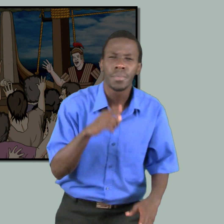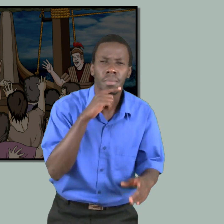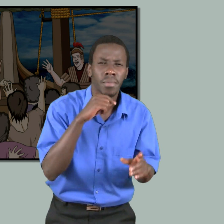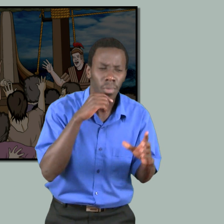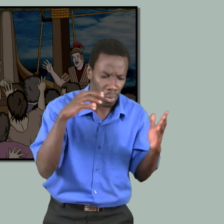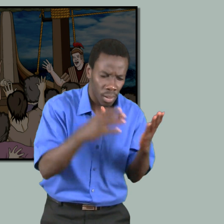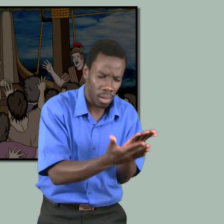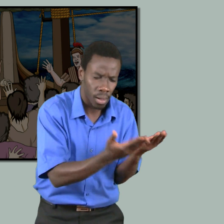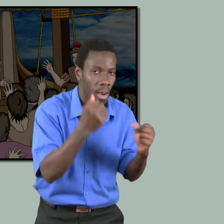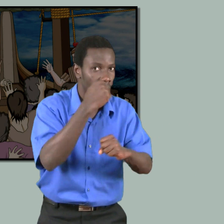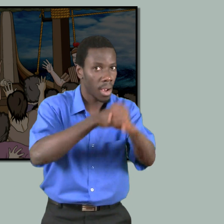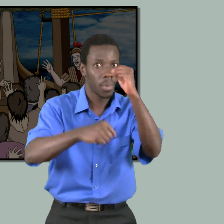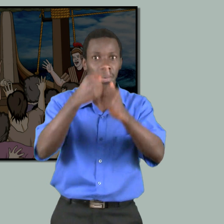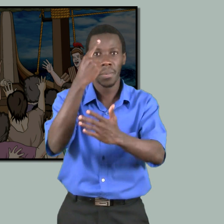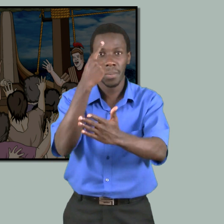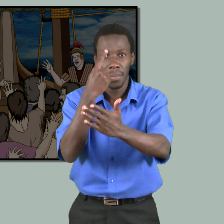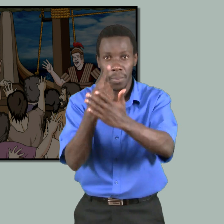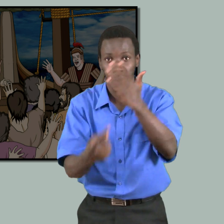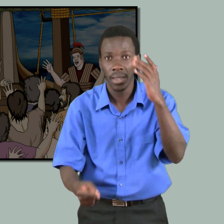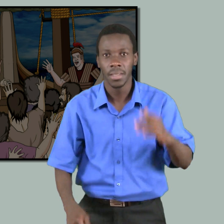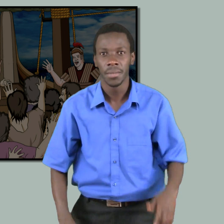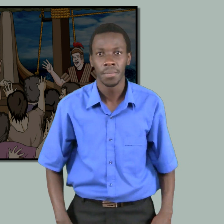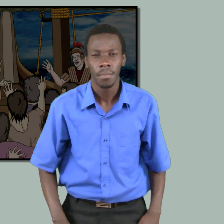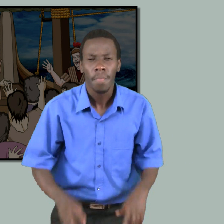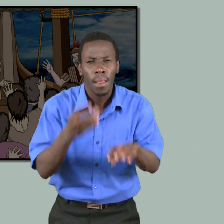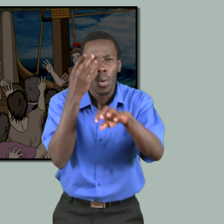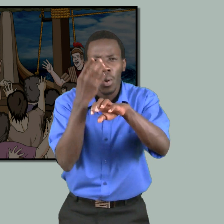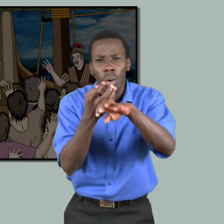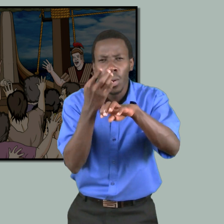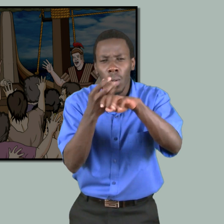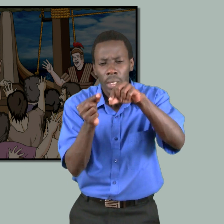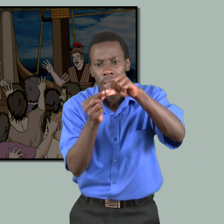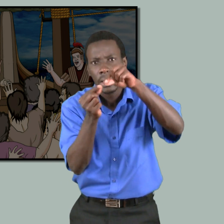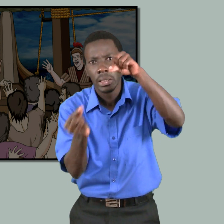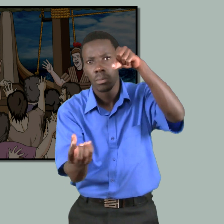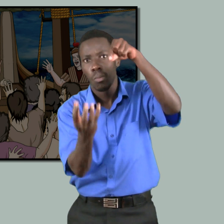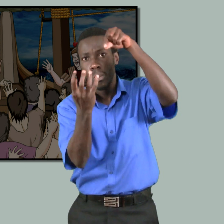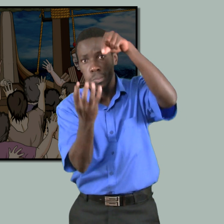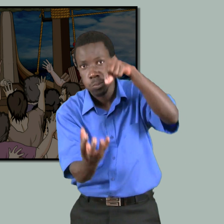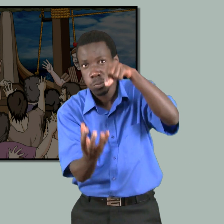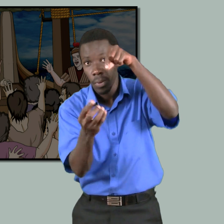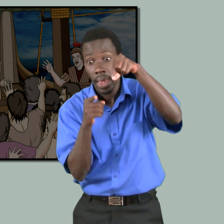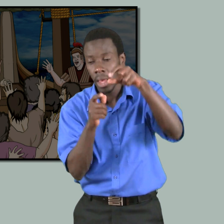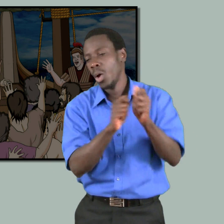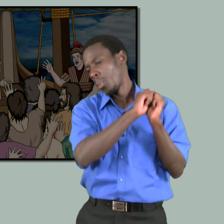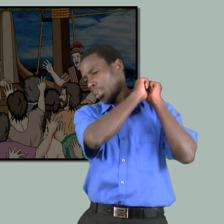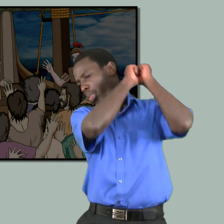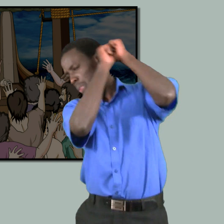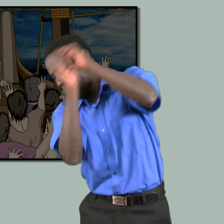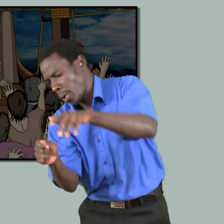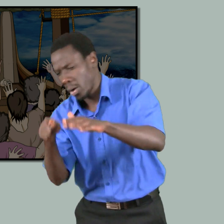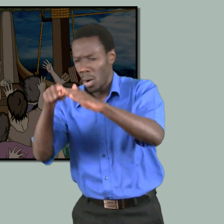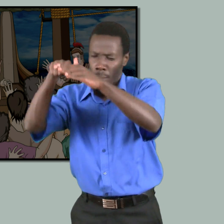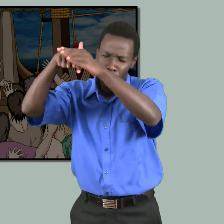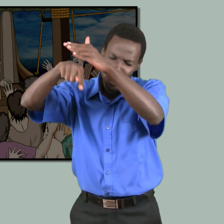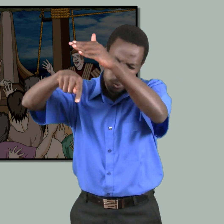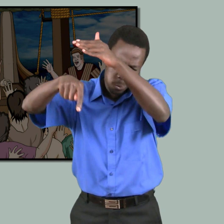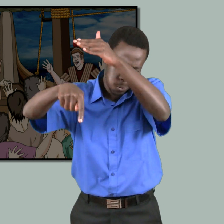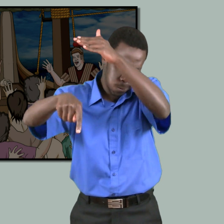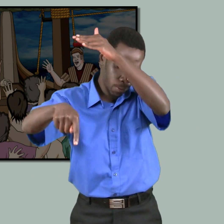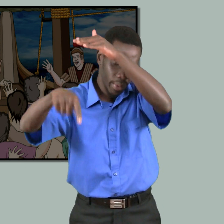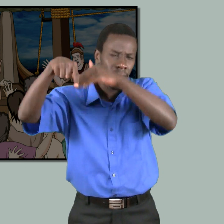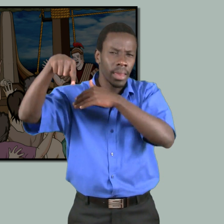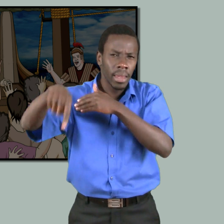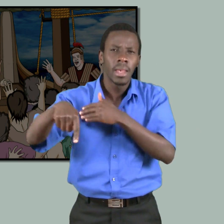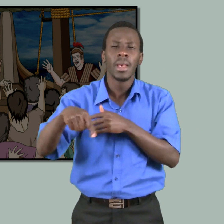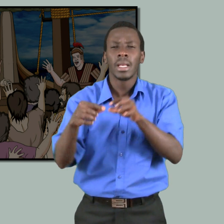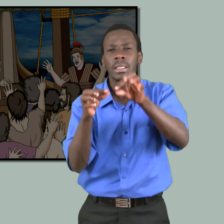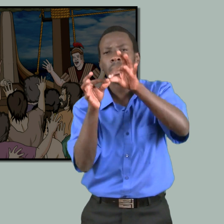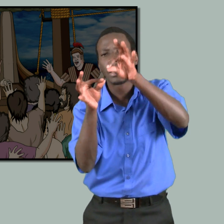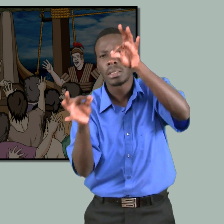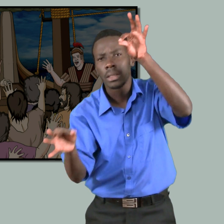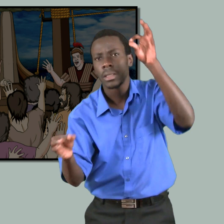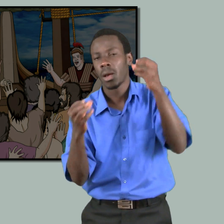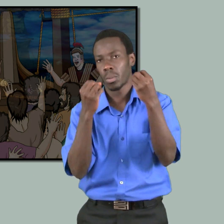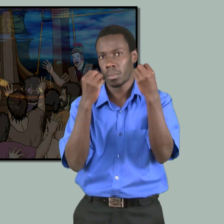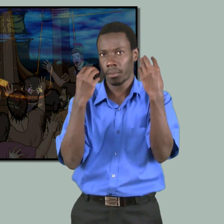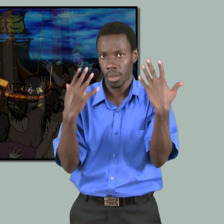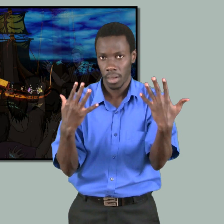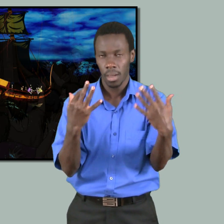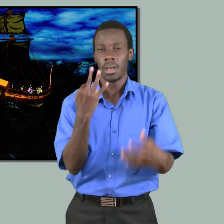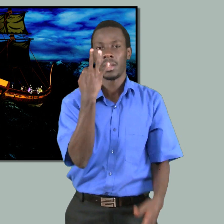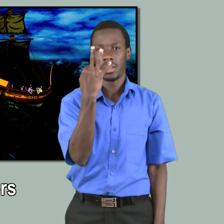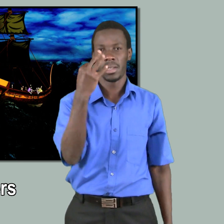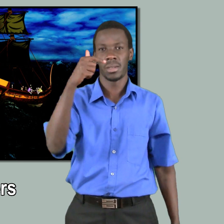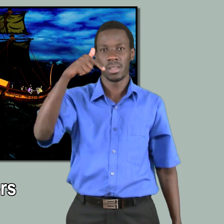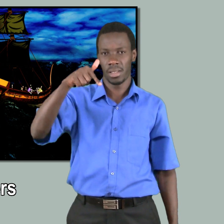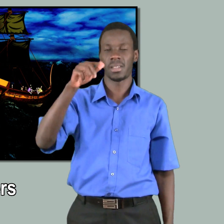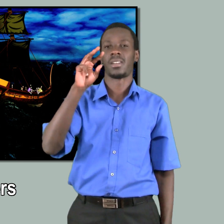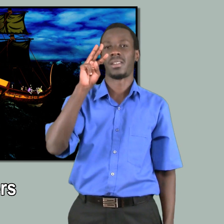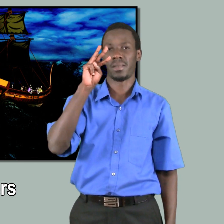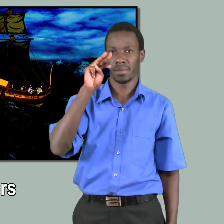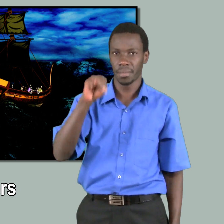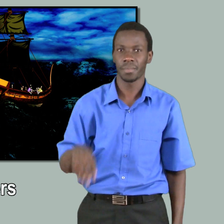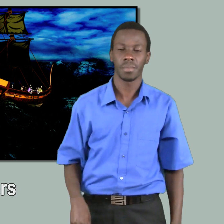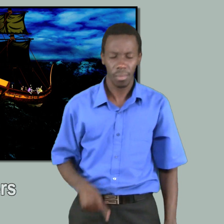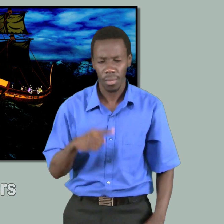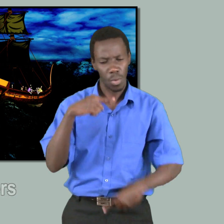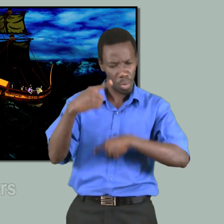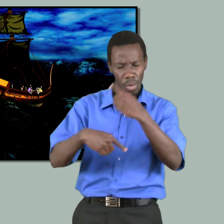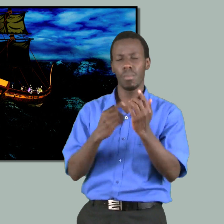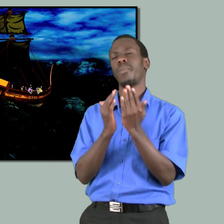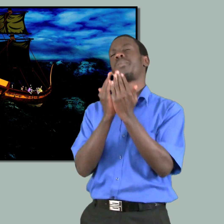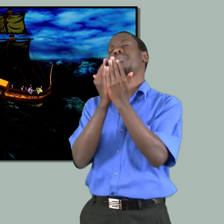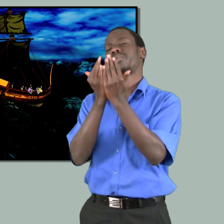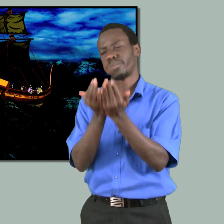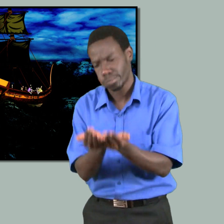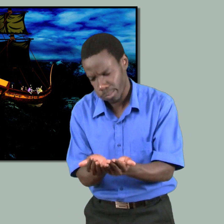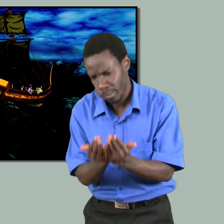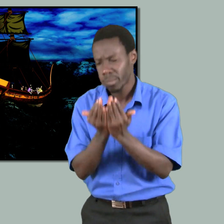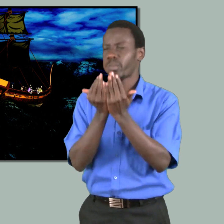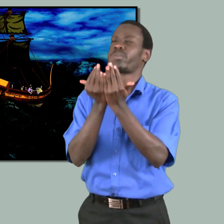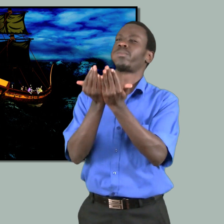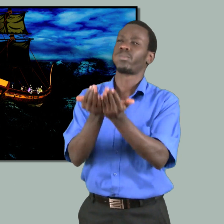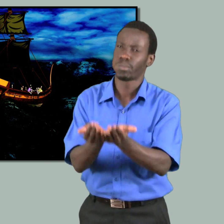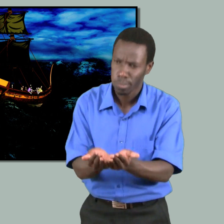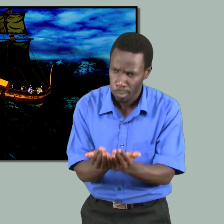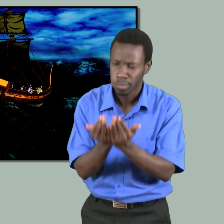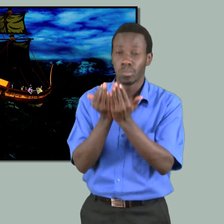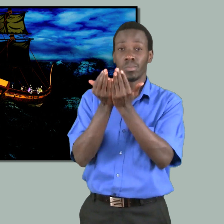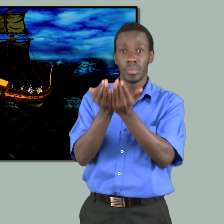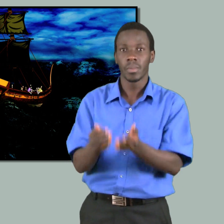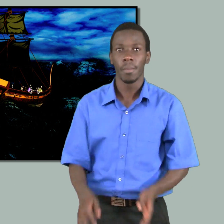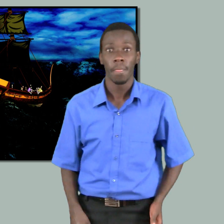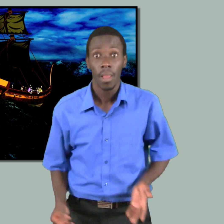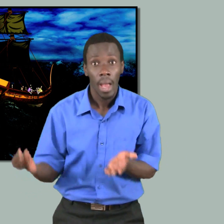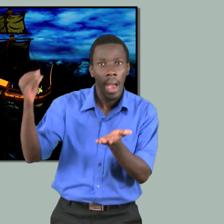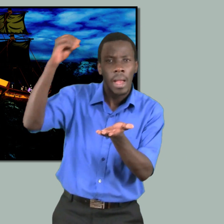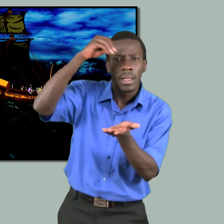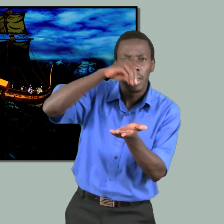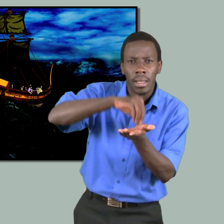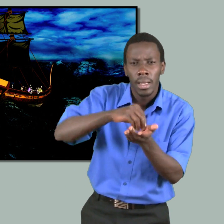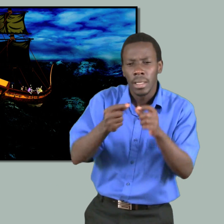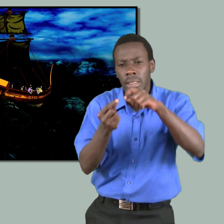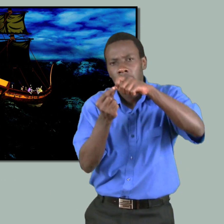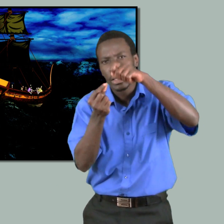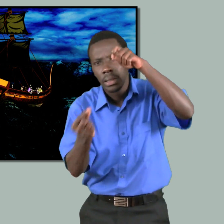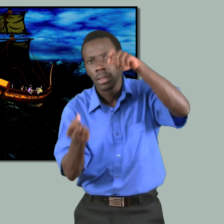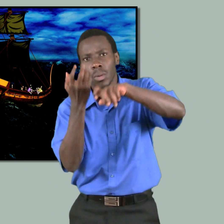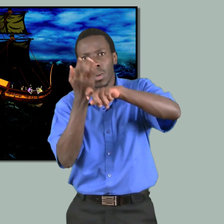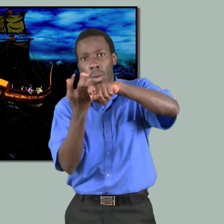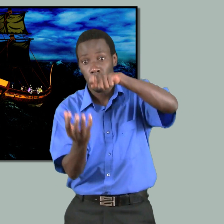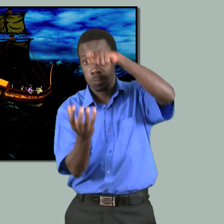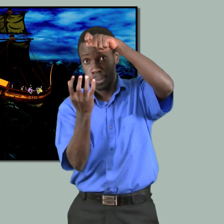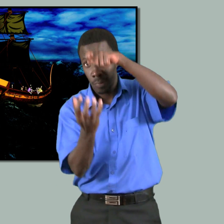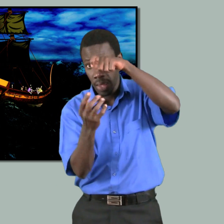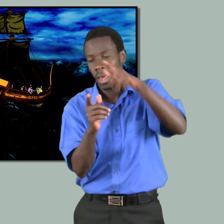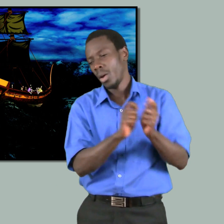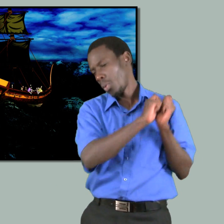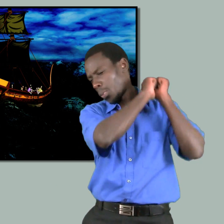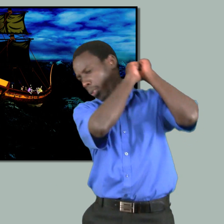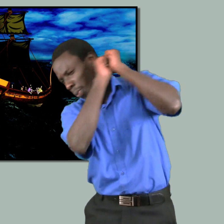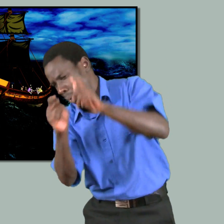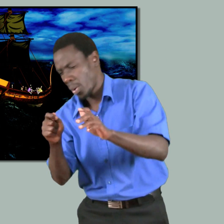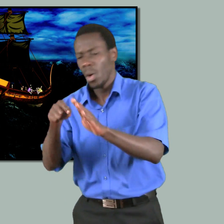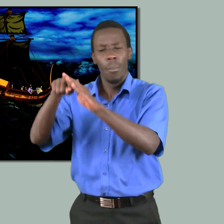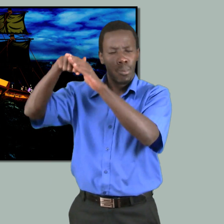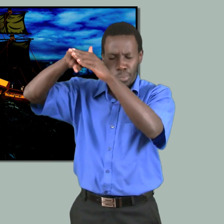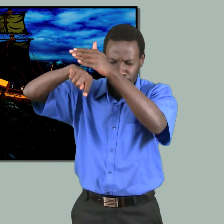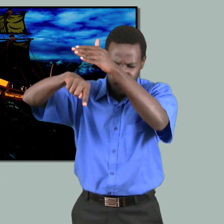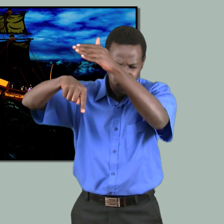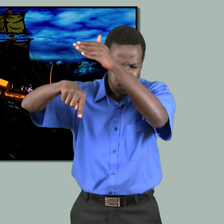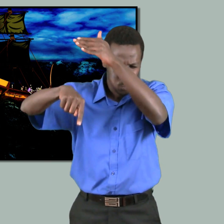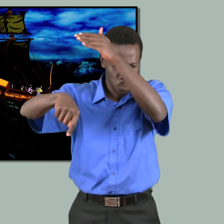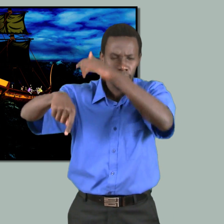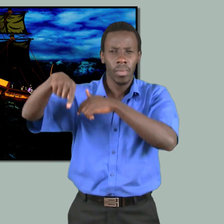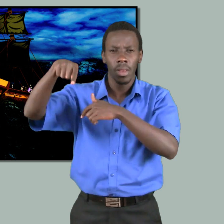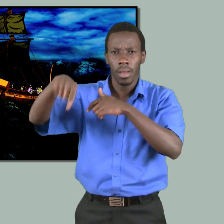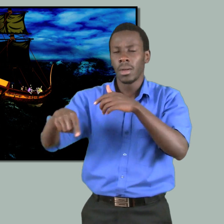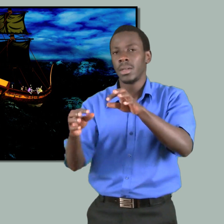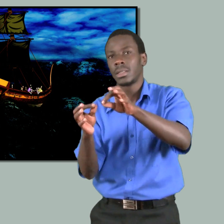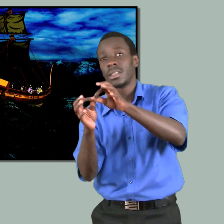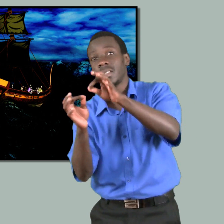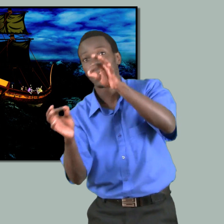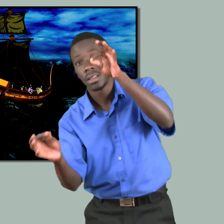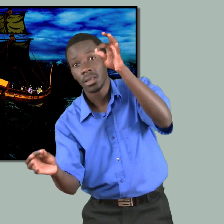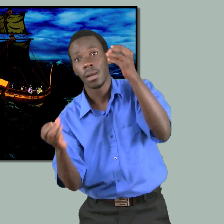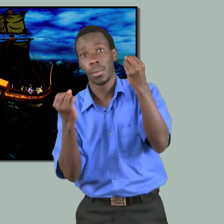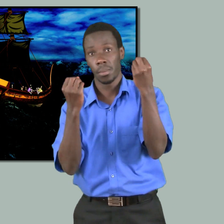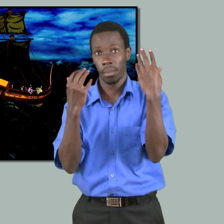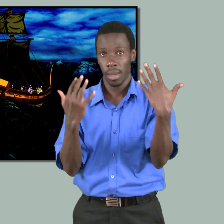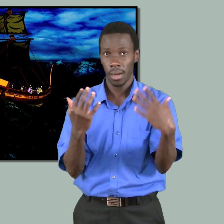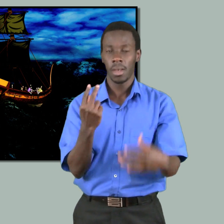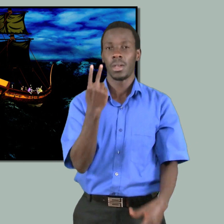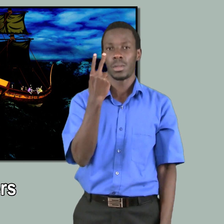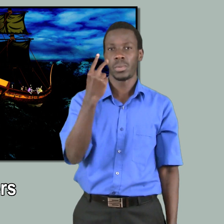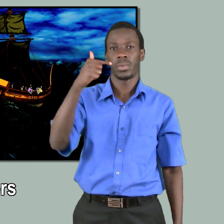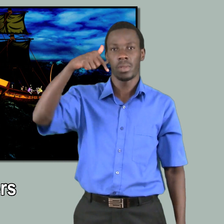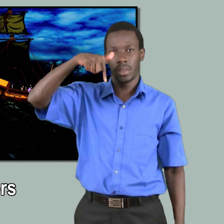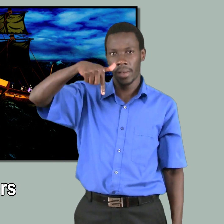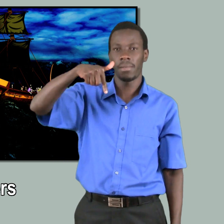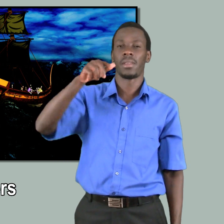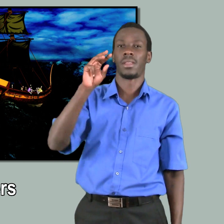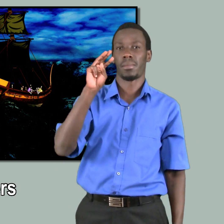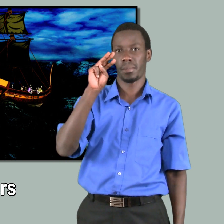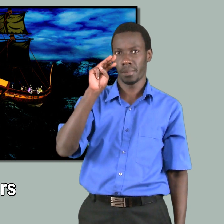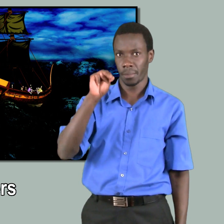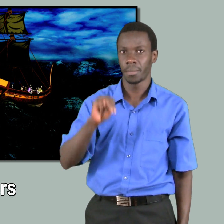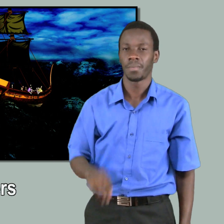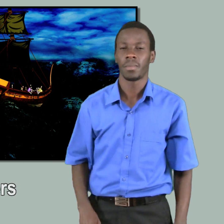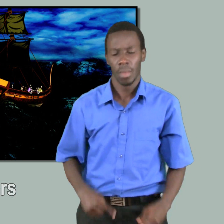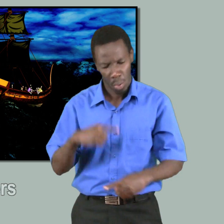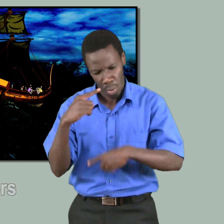They took soundings and found that the water was twenty fathoms deep.